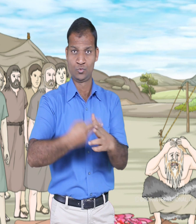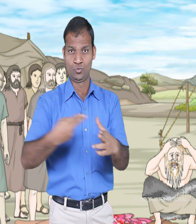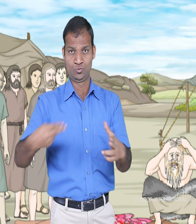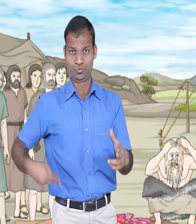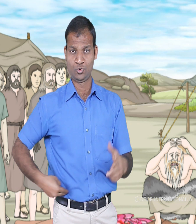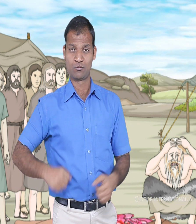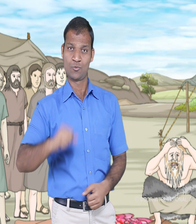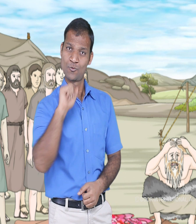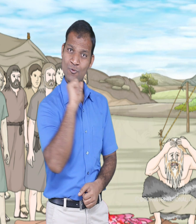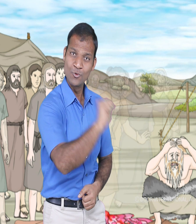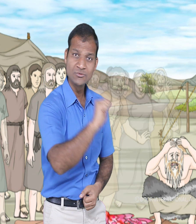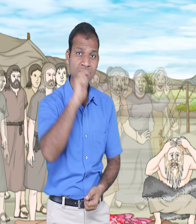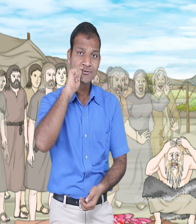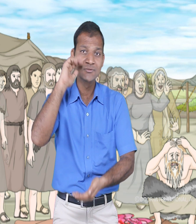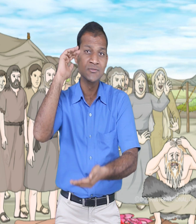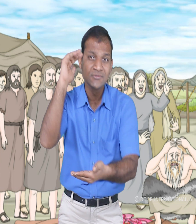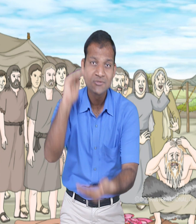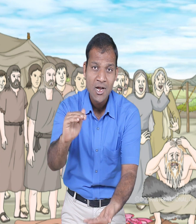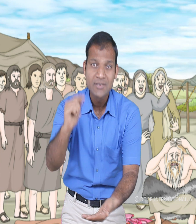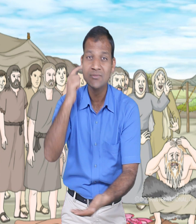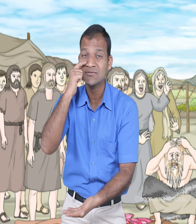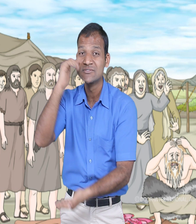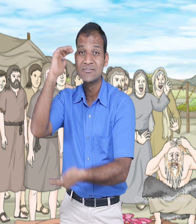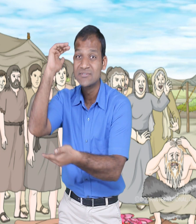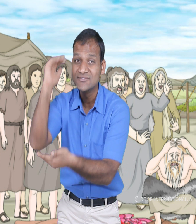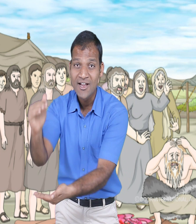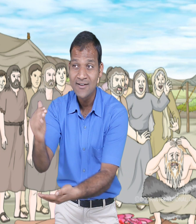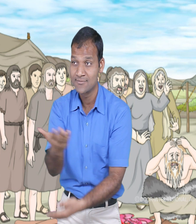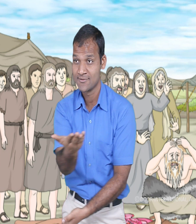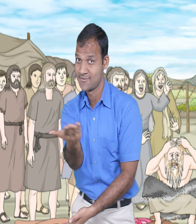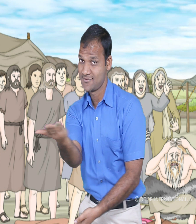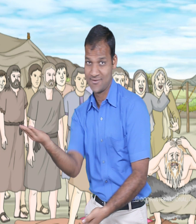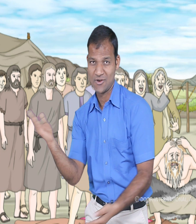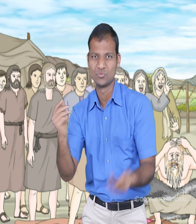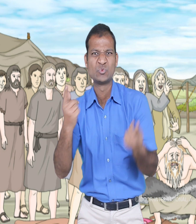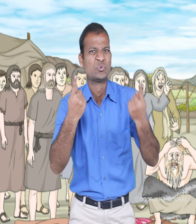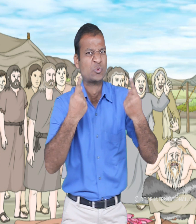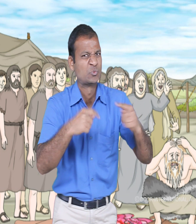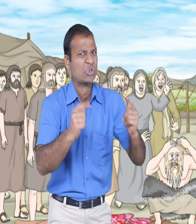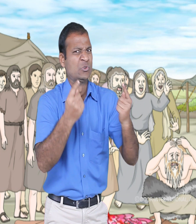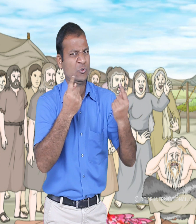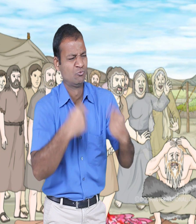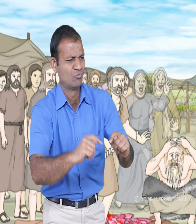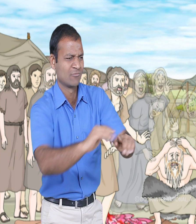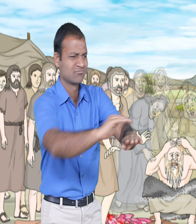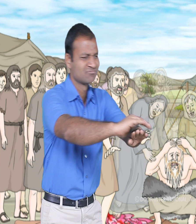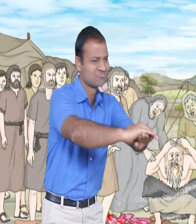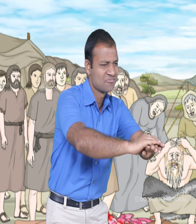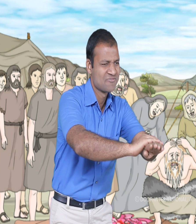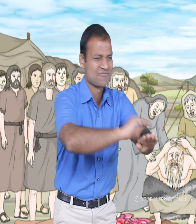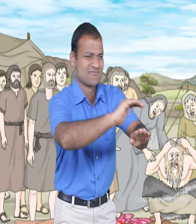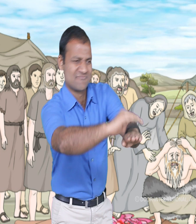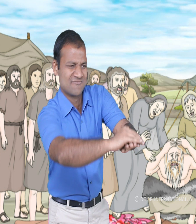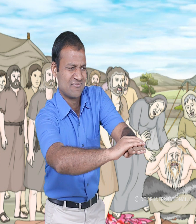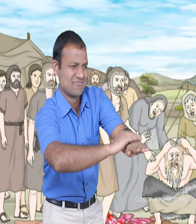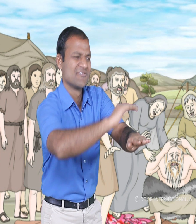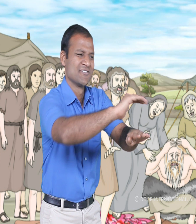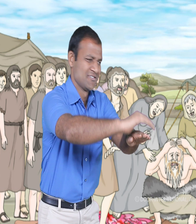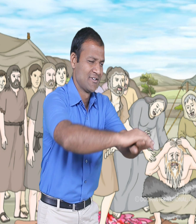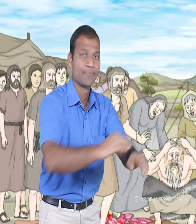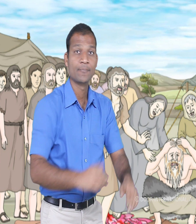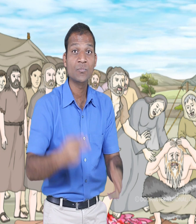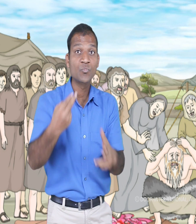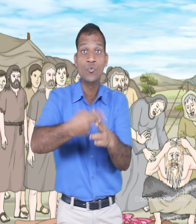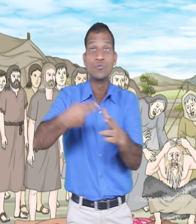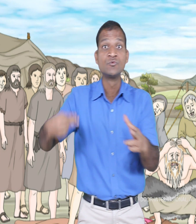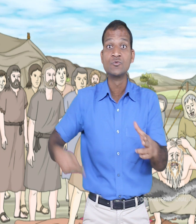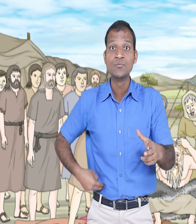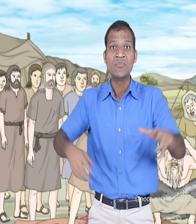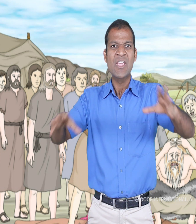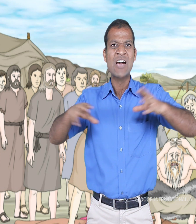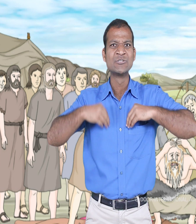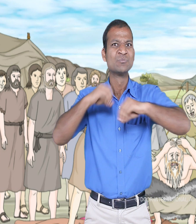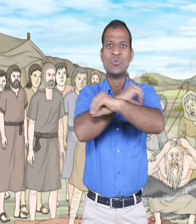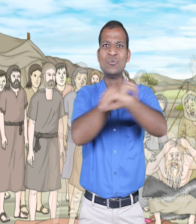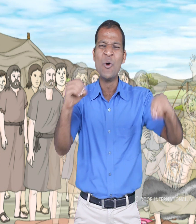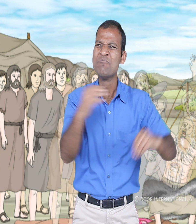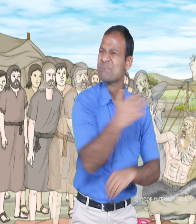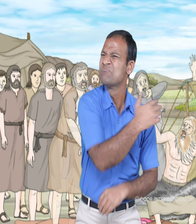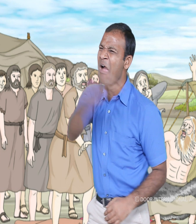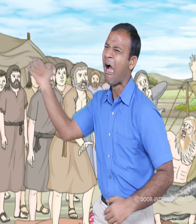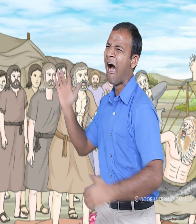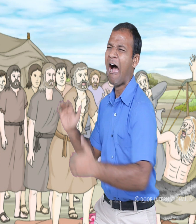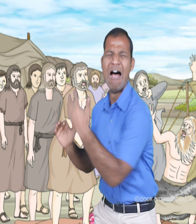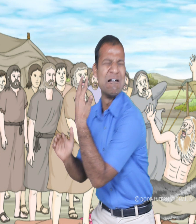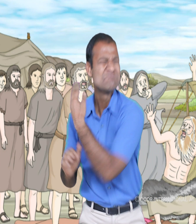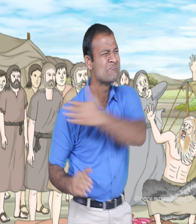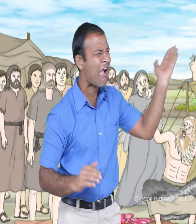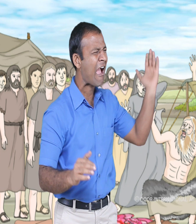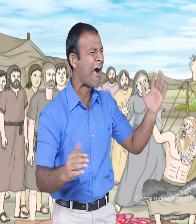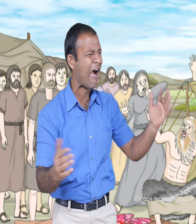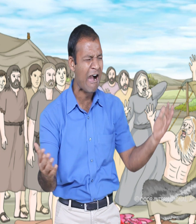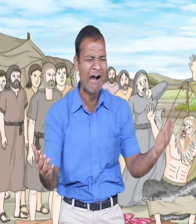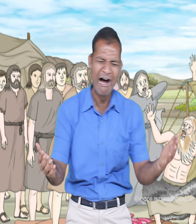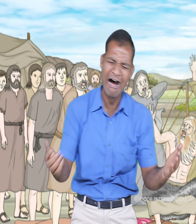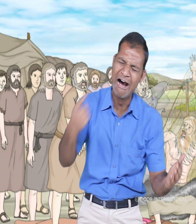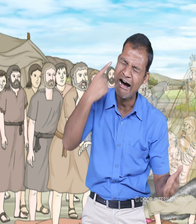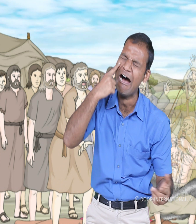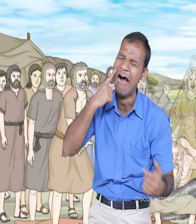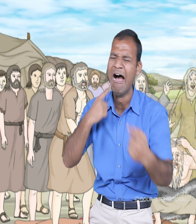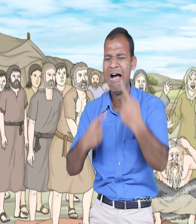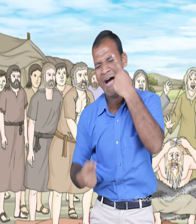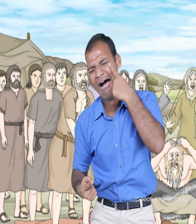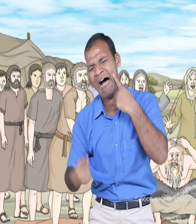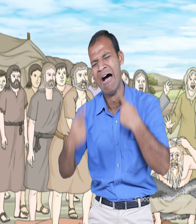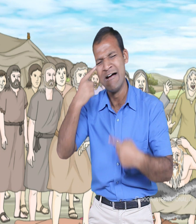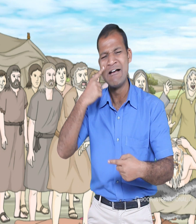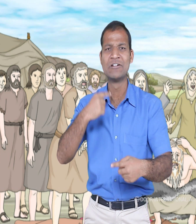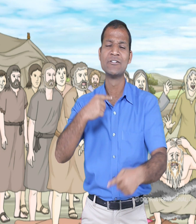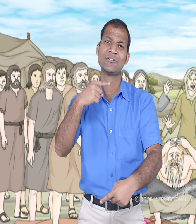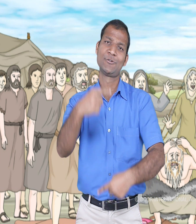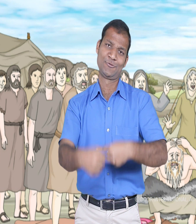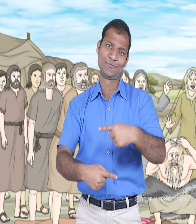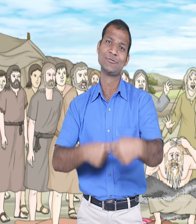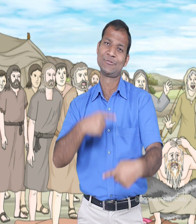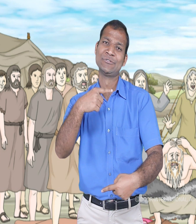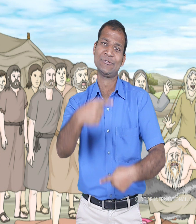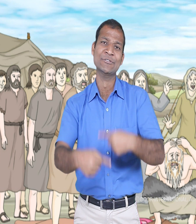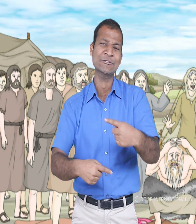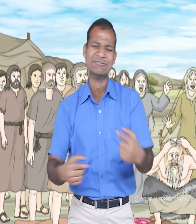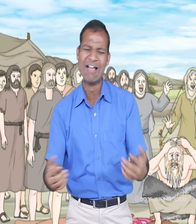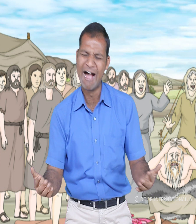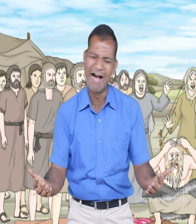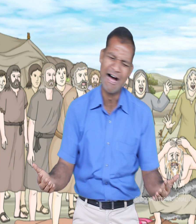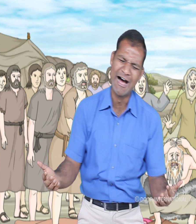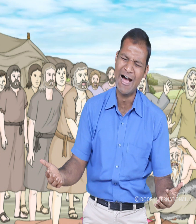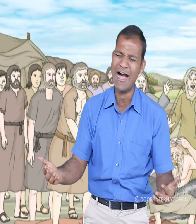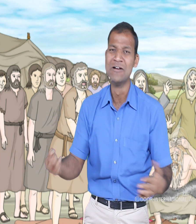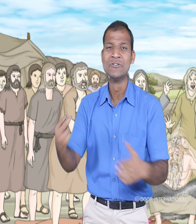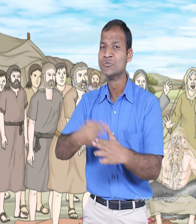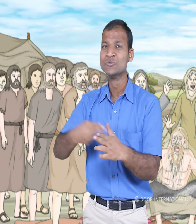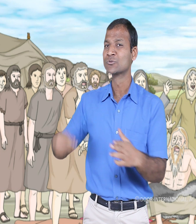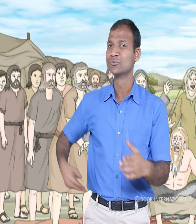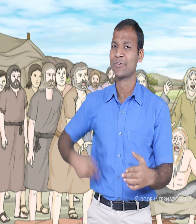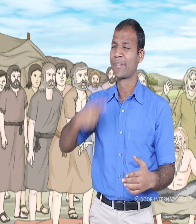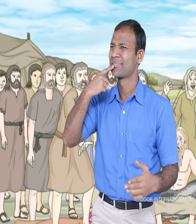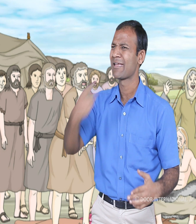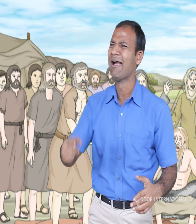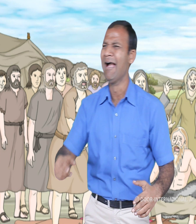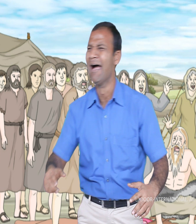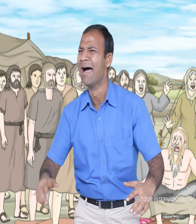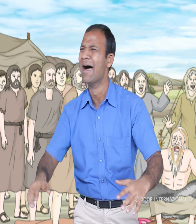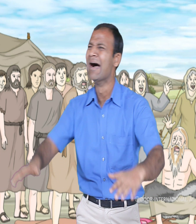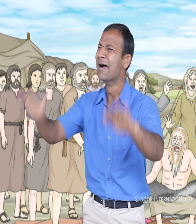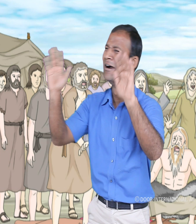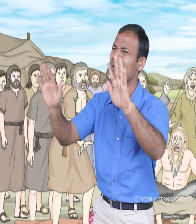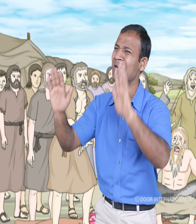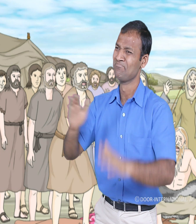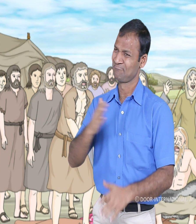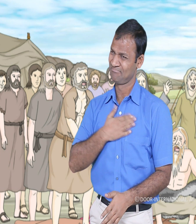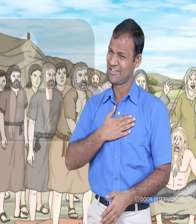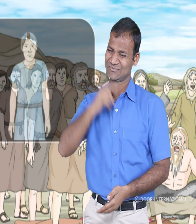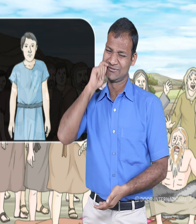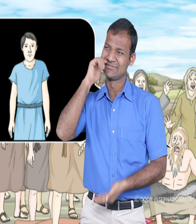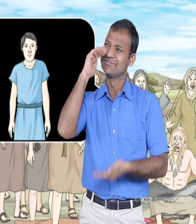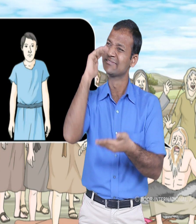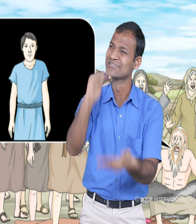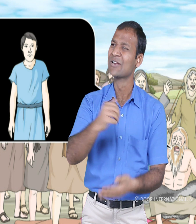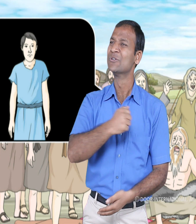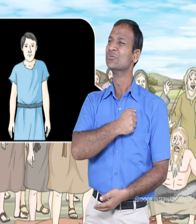All his sons and daughters tried to comfort him, but he refused to be comforted.